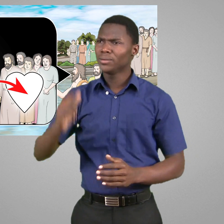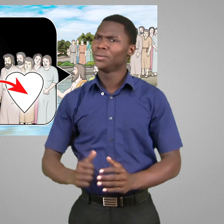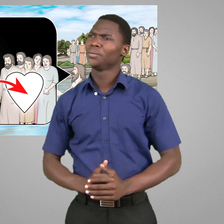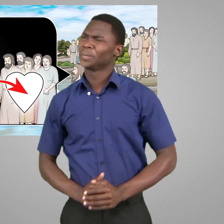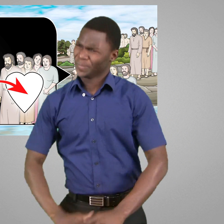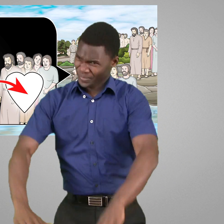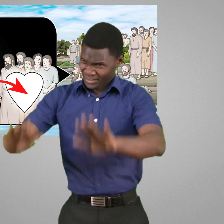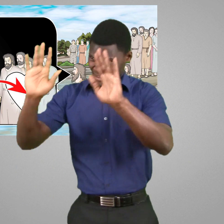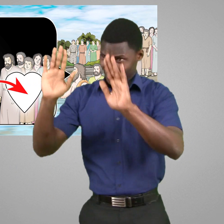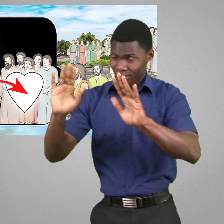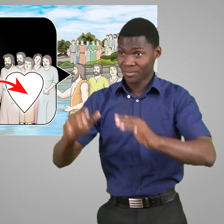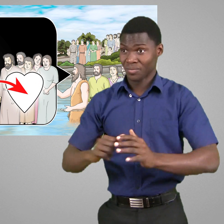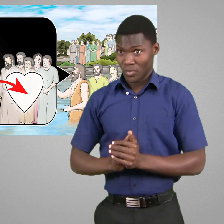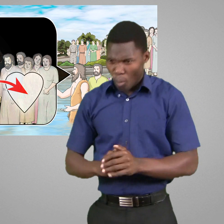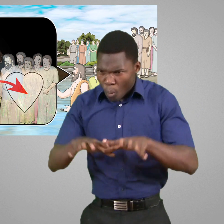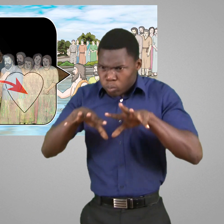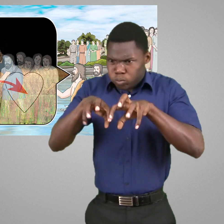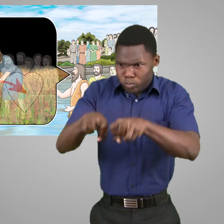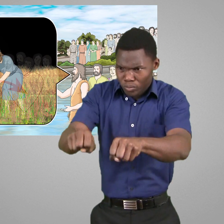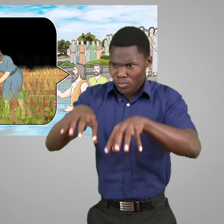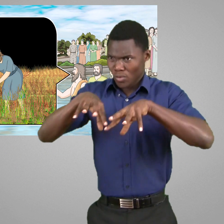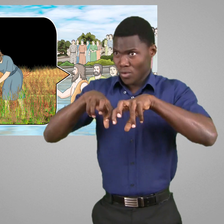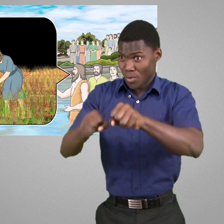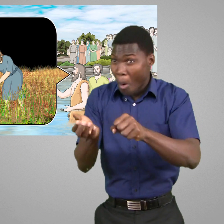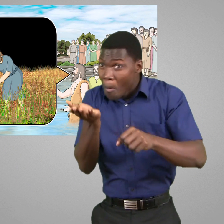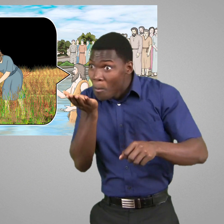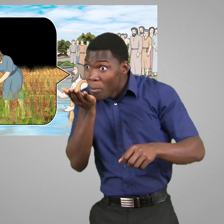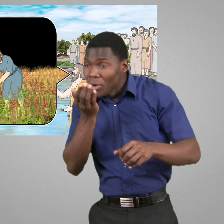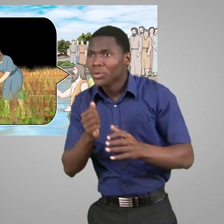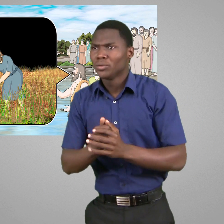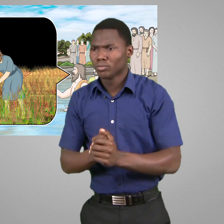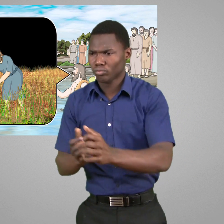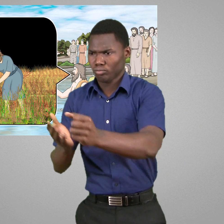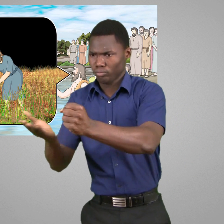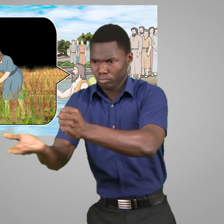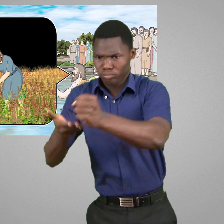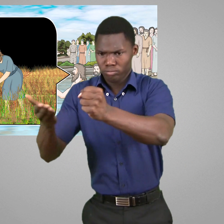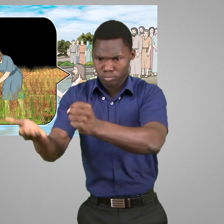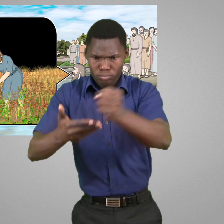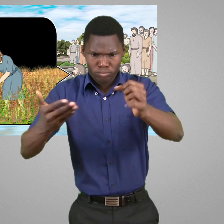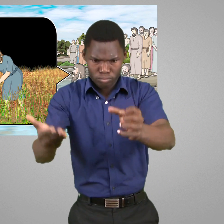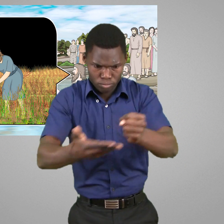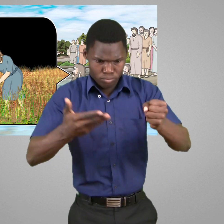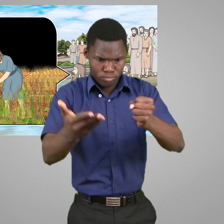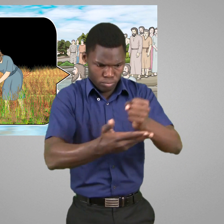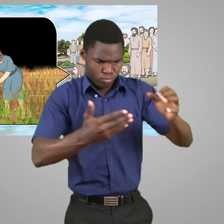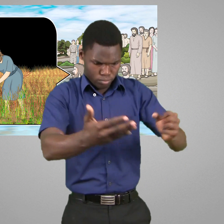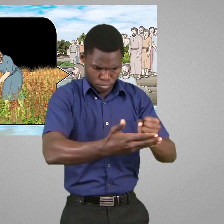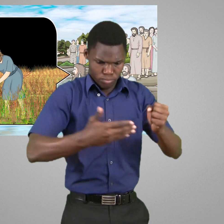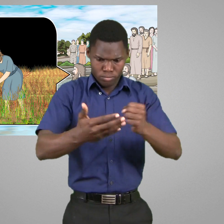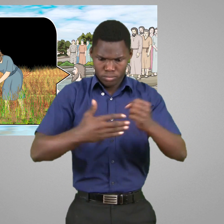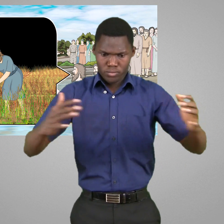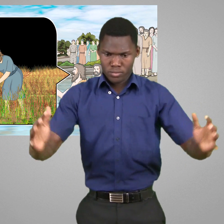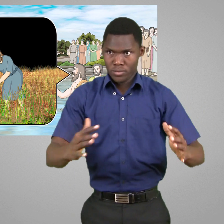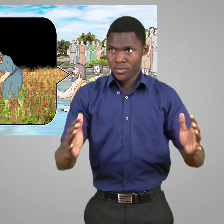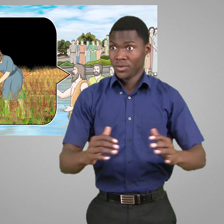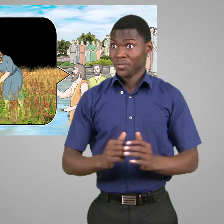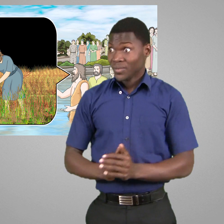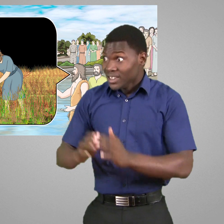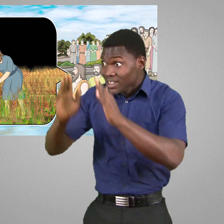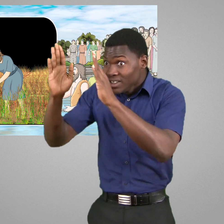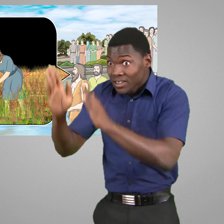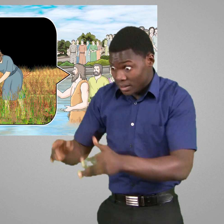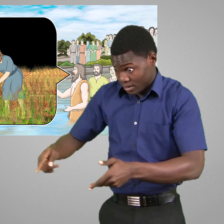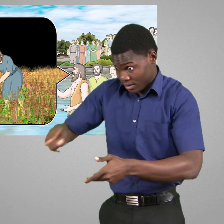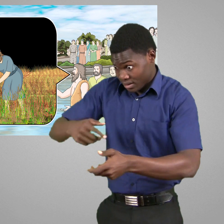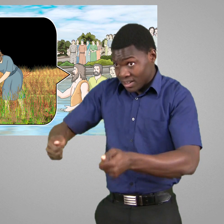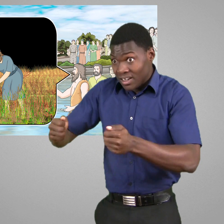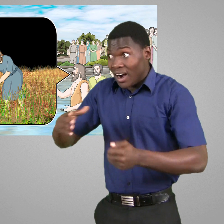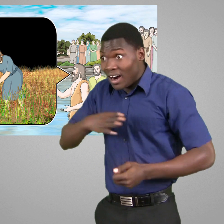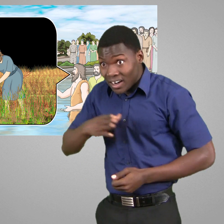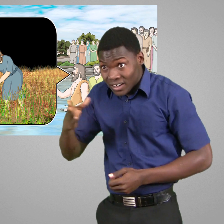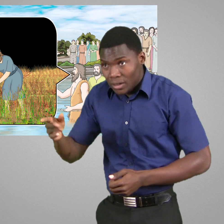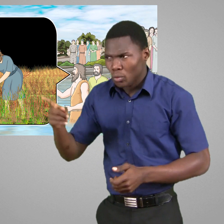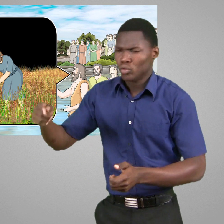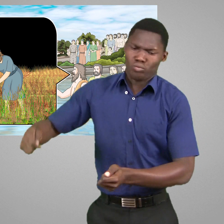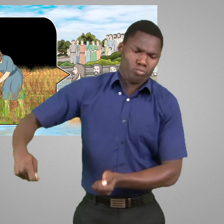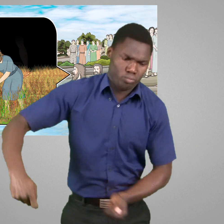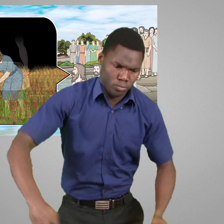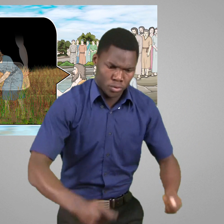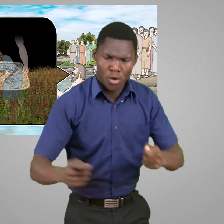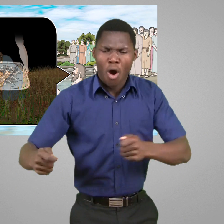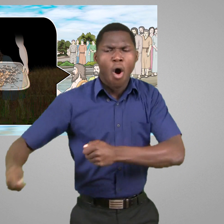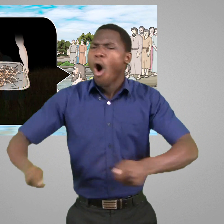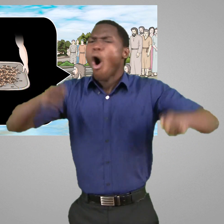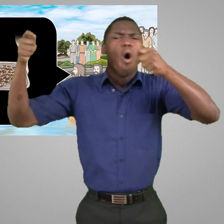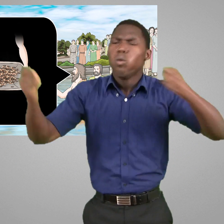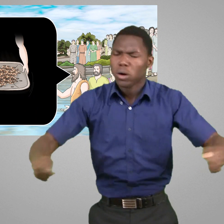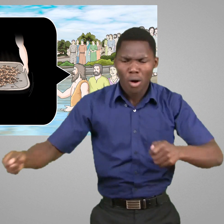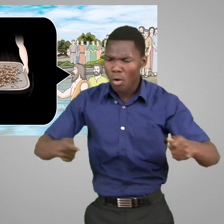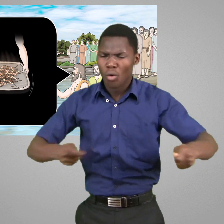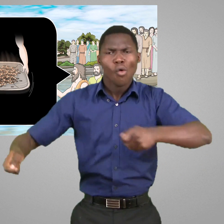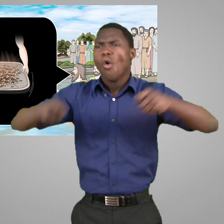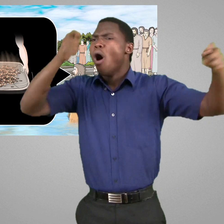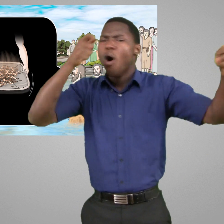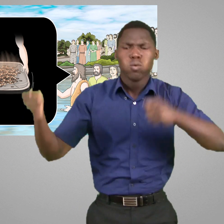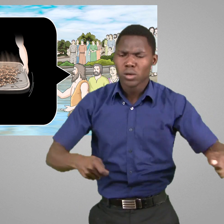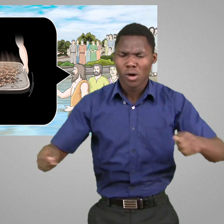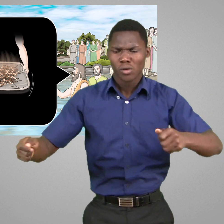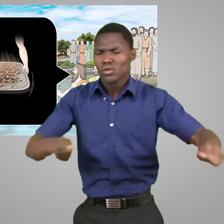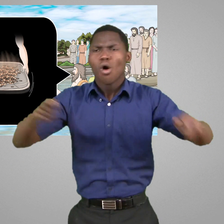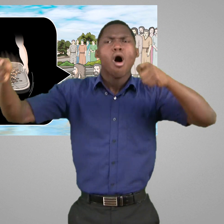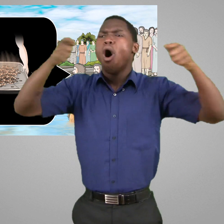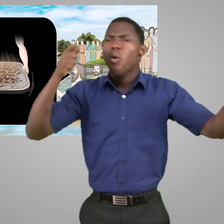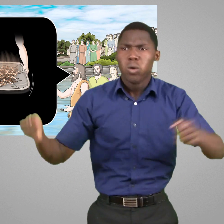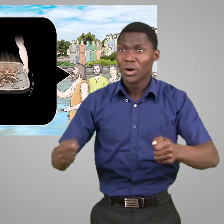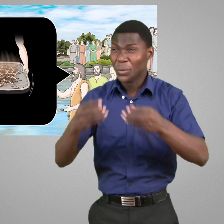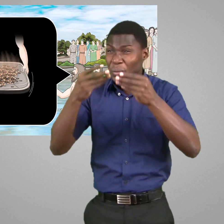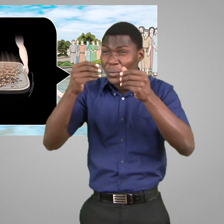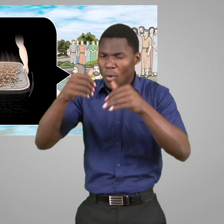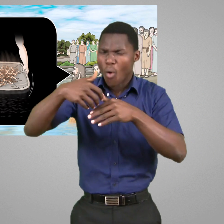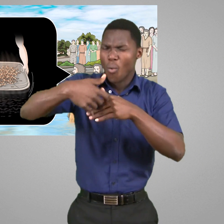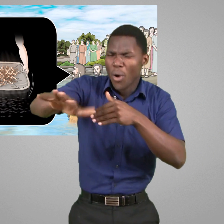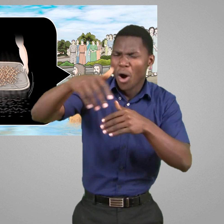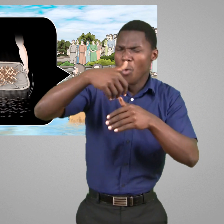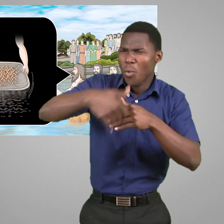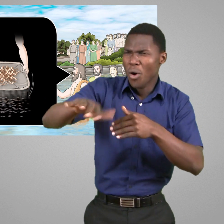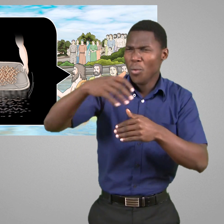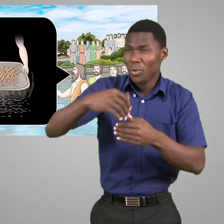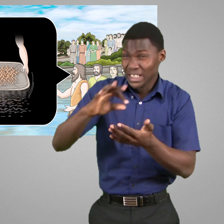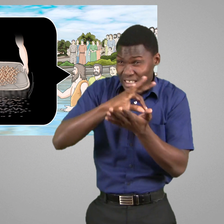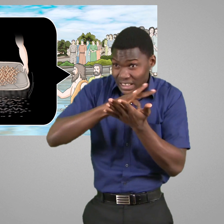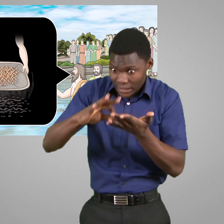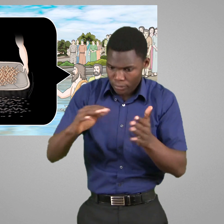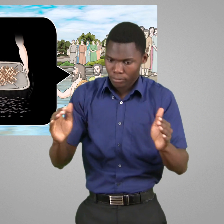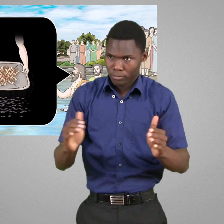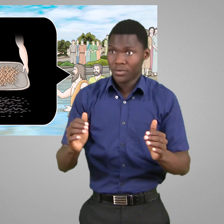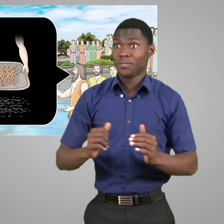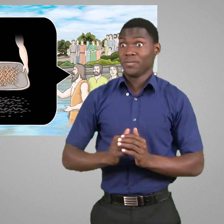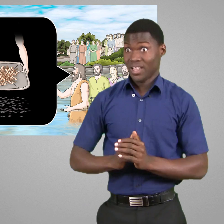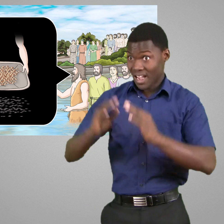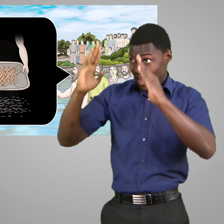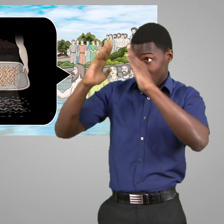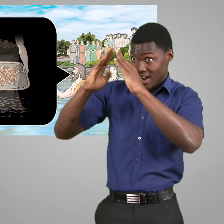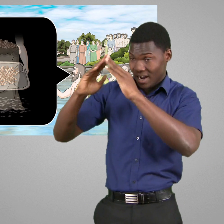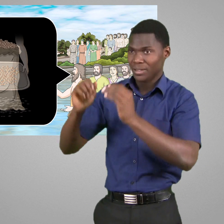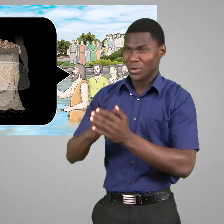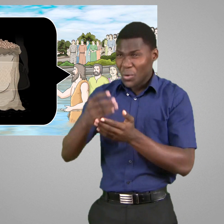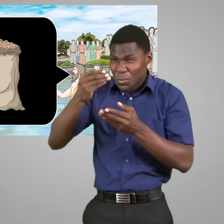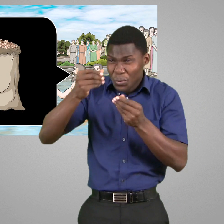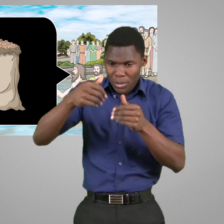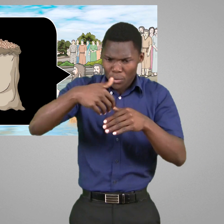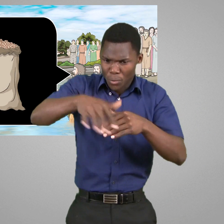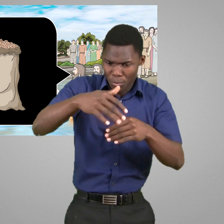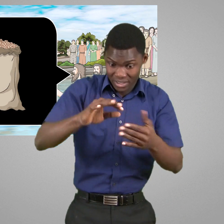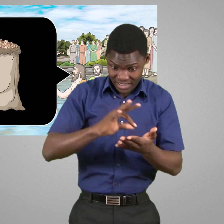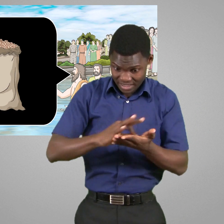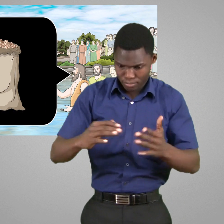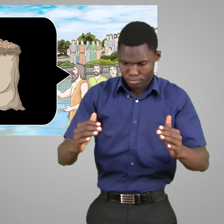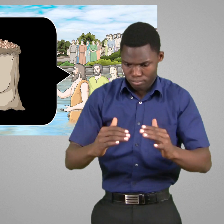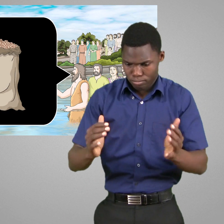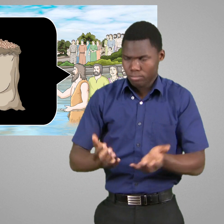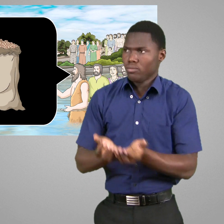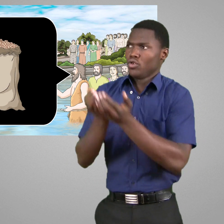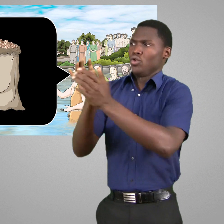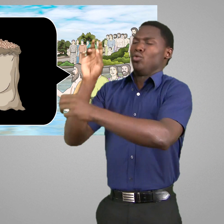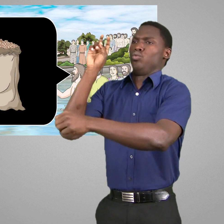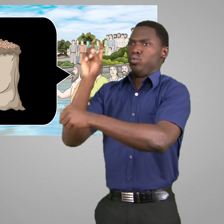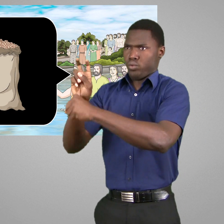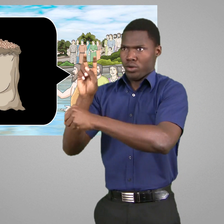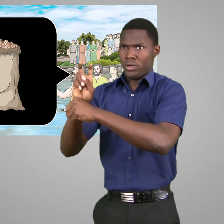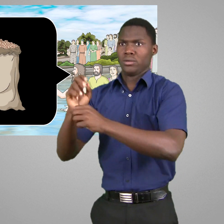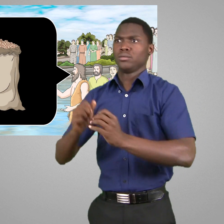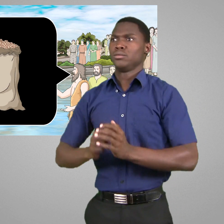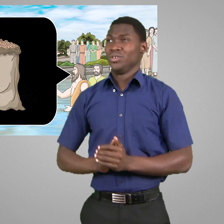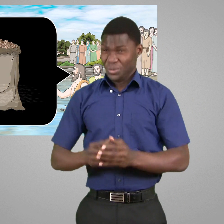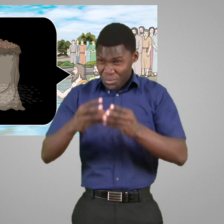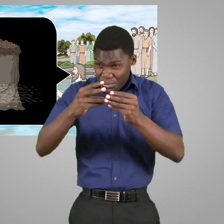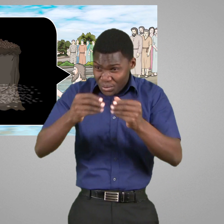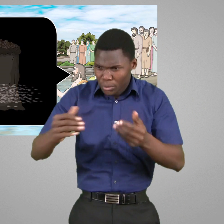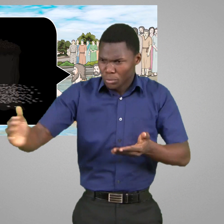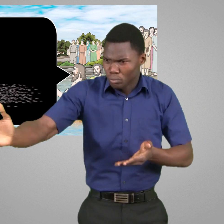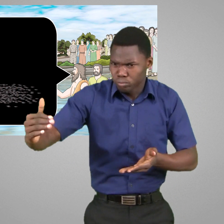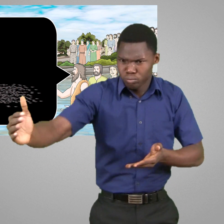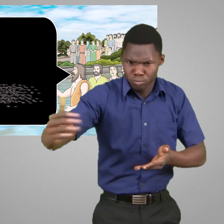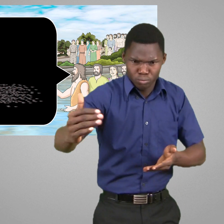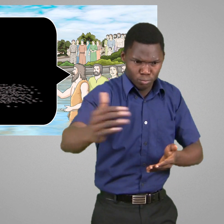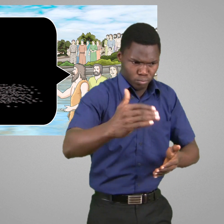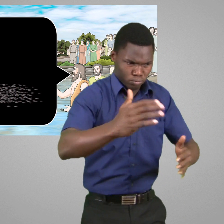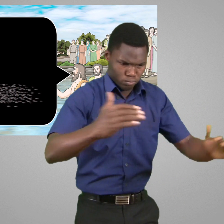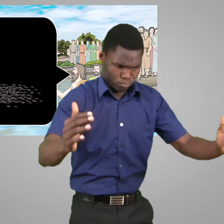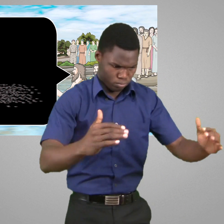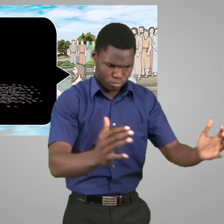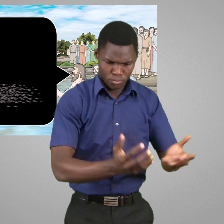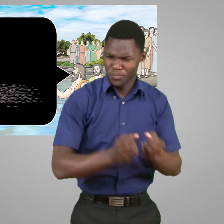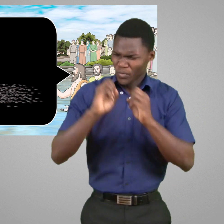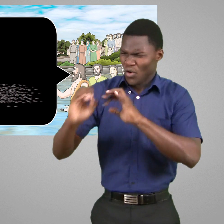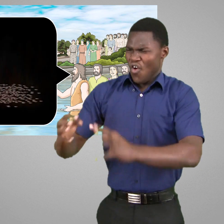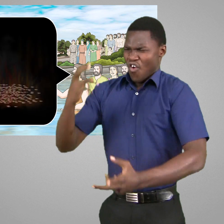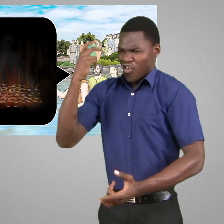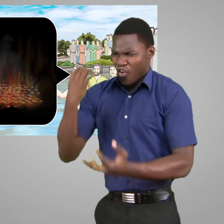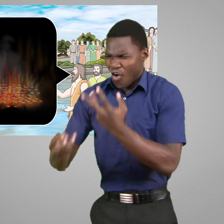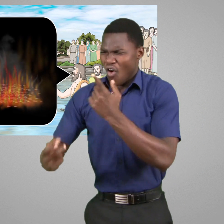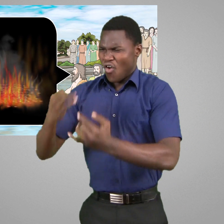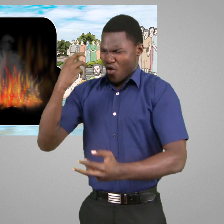His winnowing fork is in His hand to clear His threshing floor and to gather His wheat into the barn;